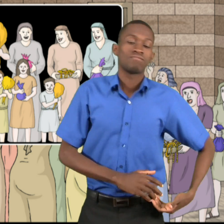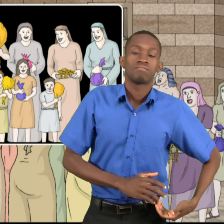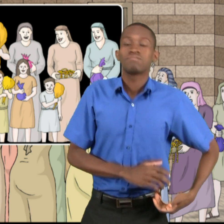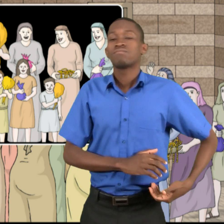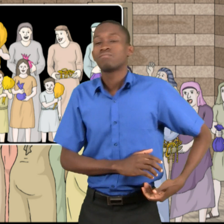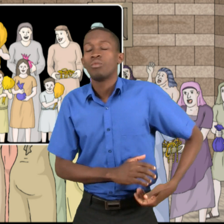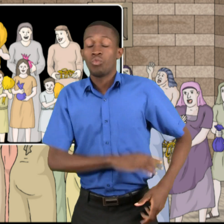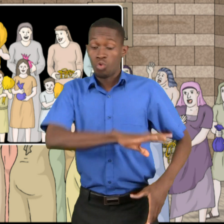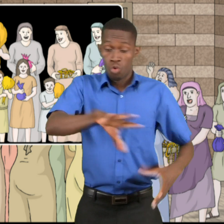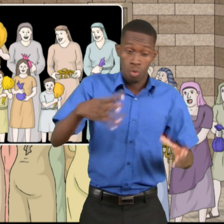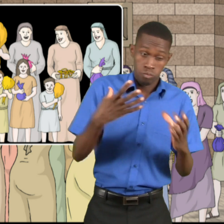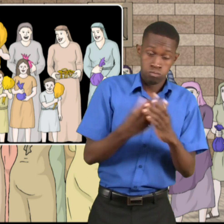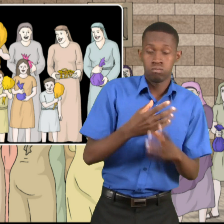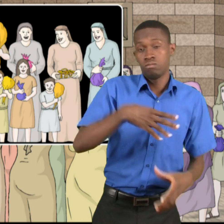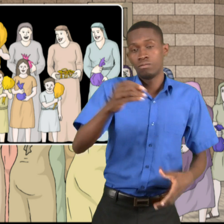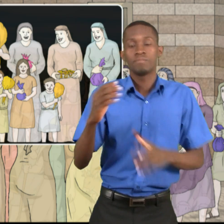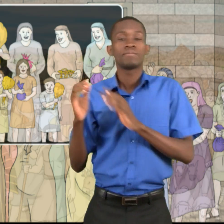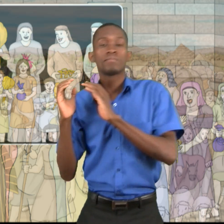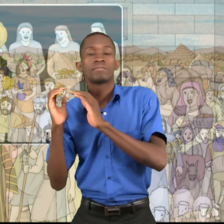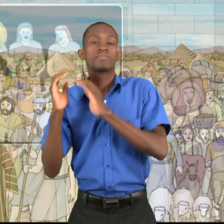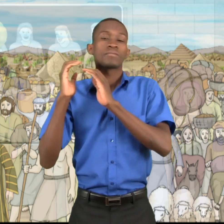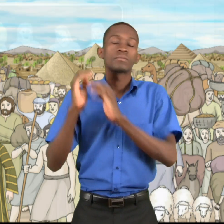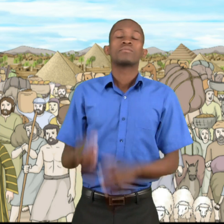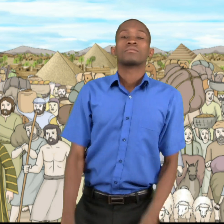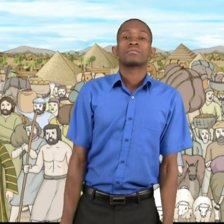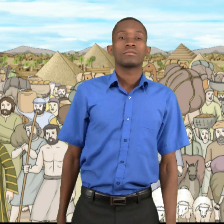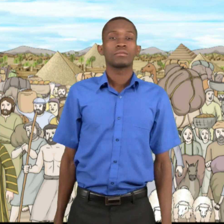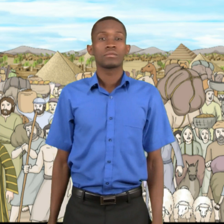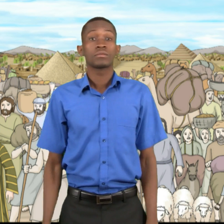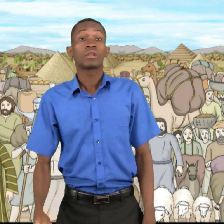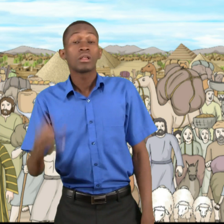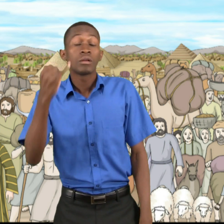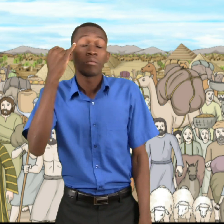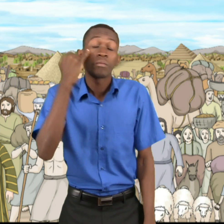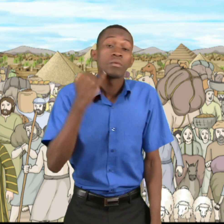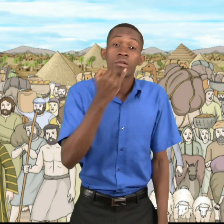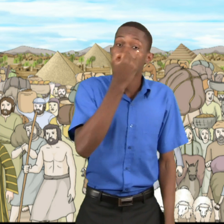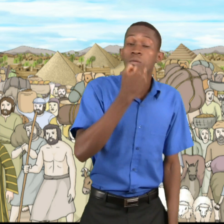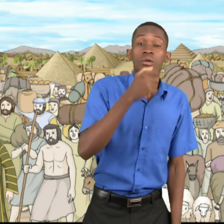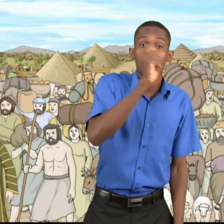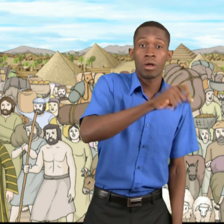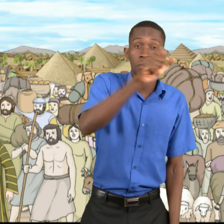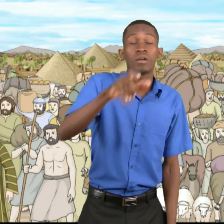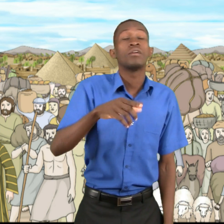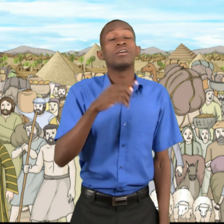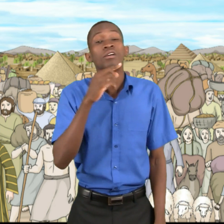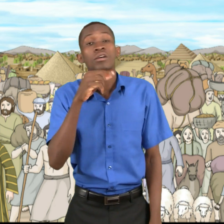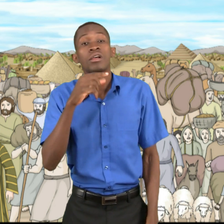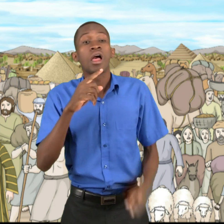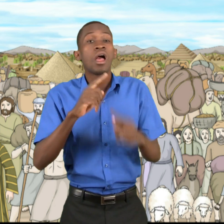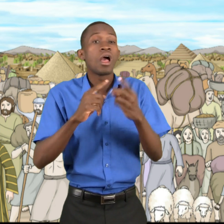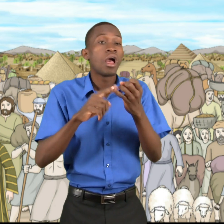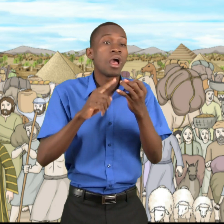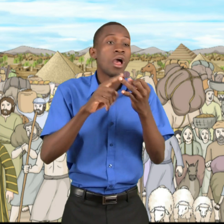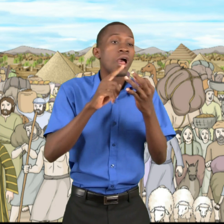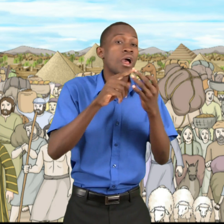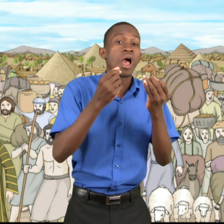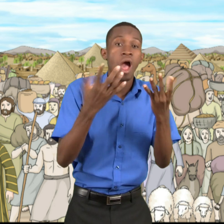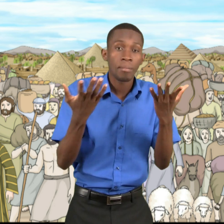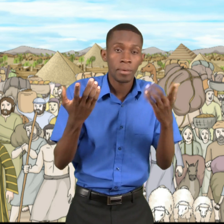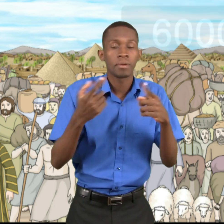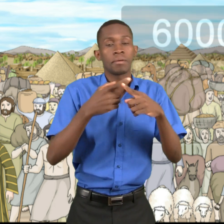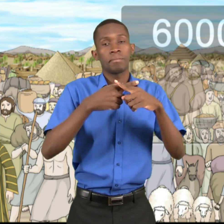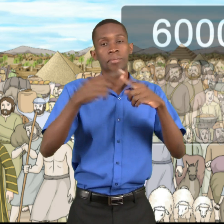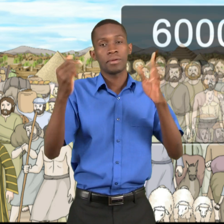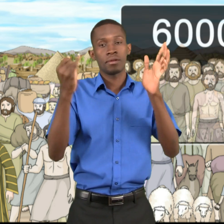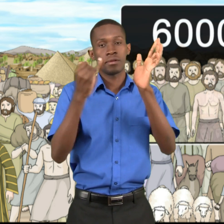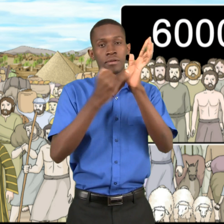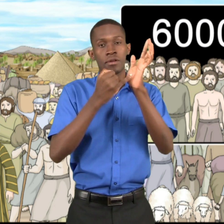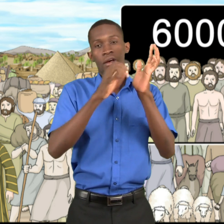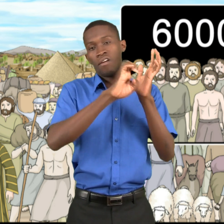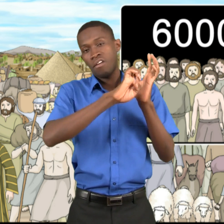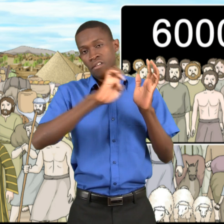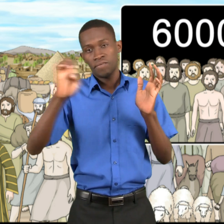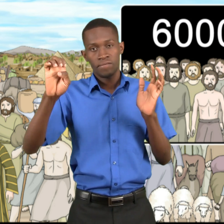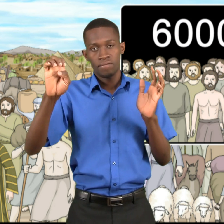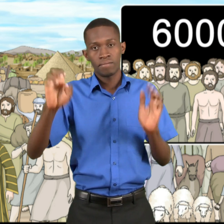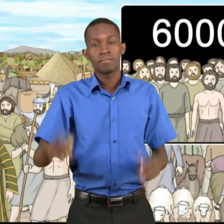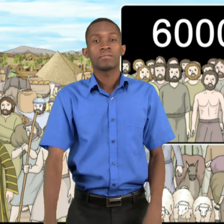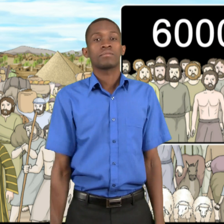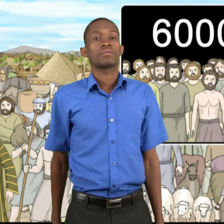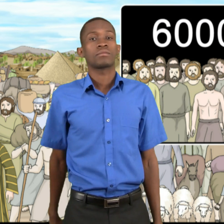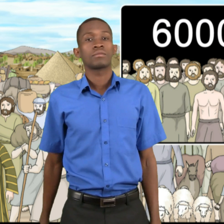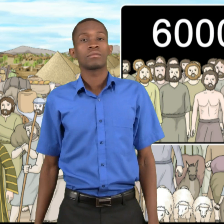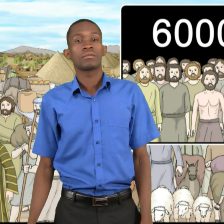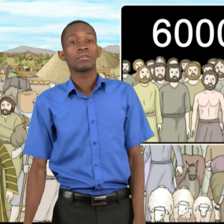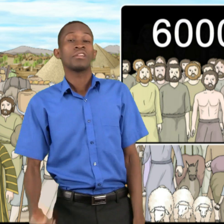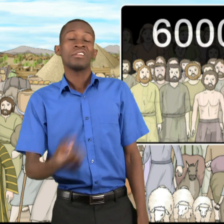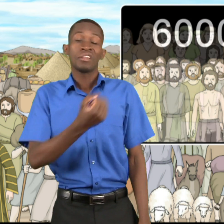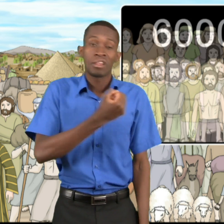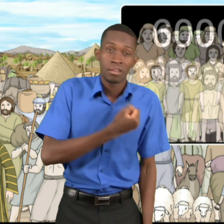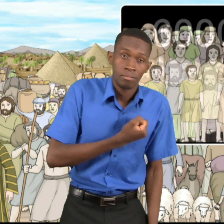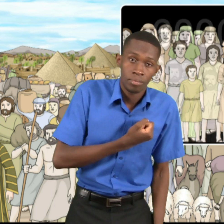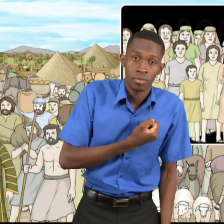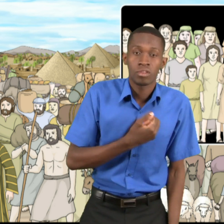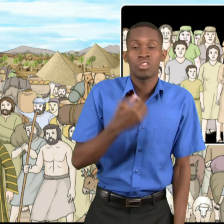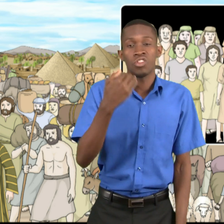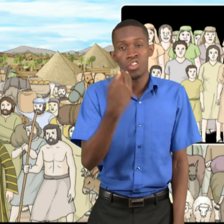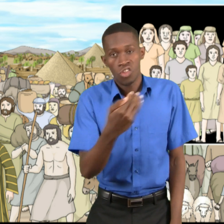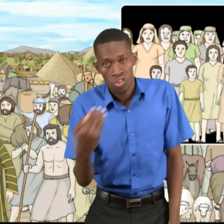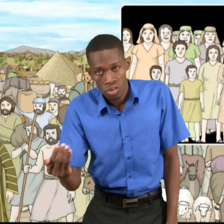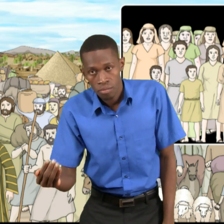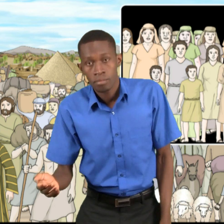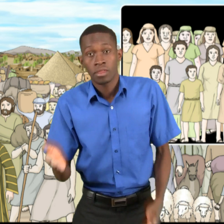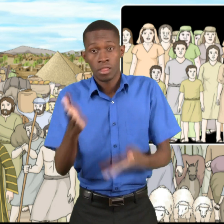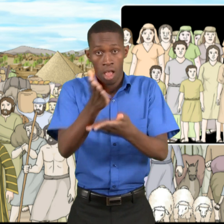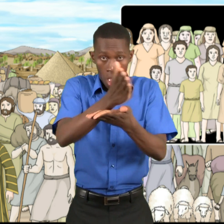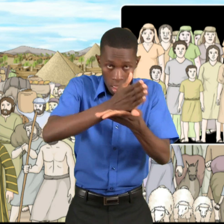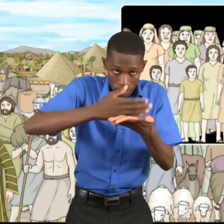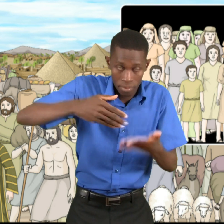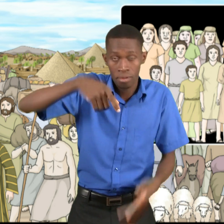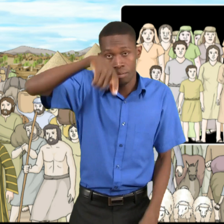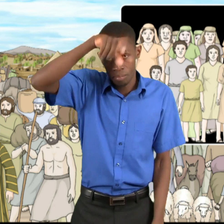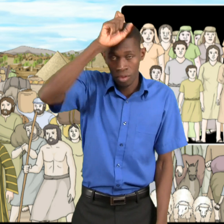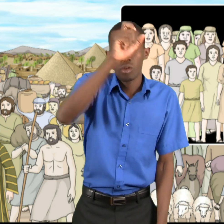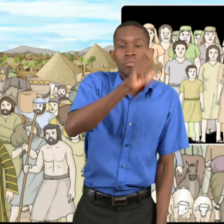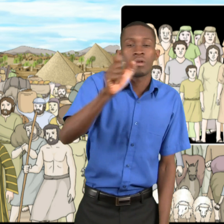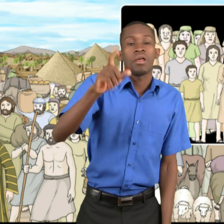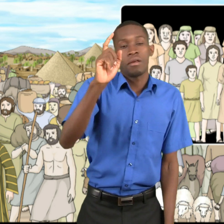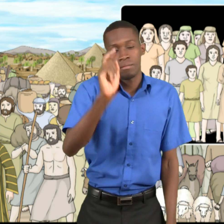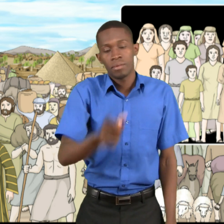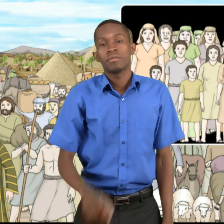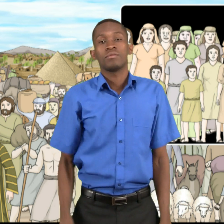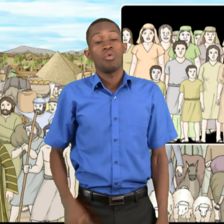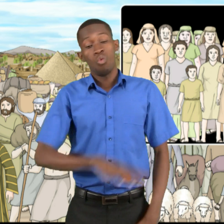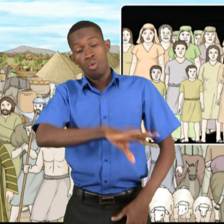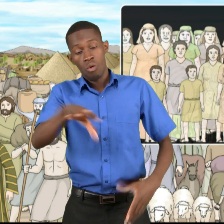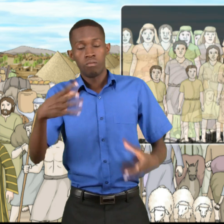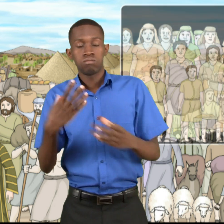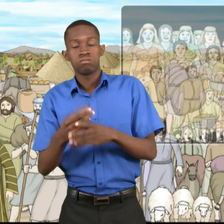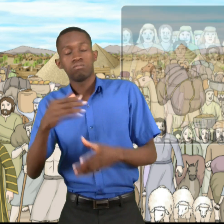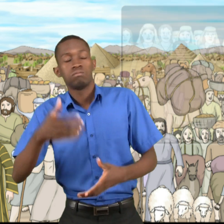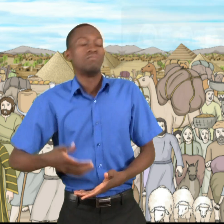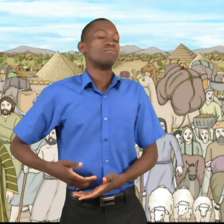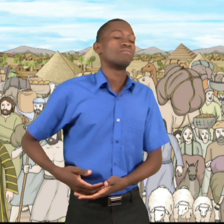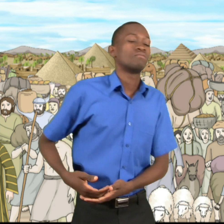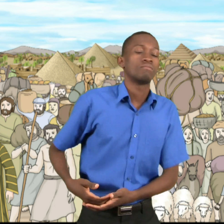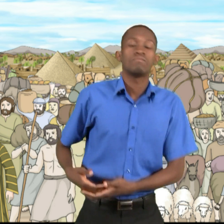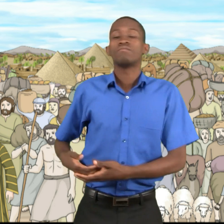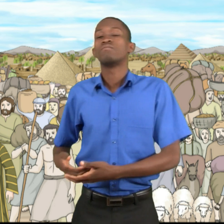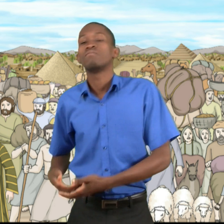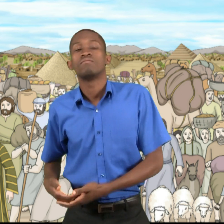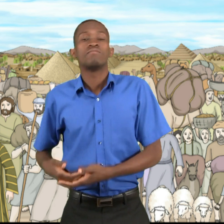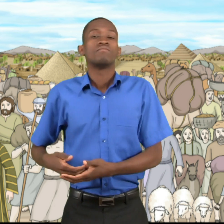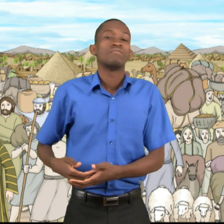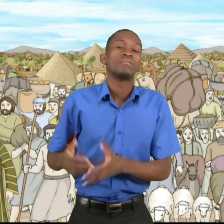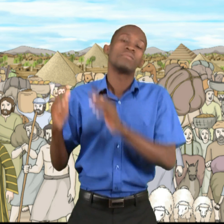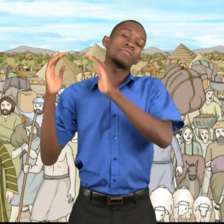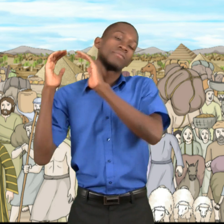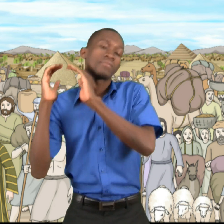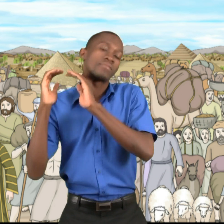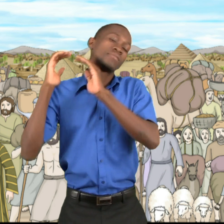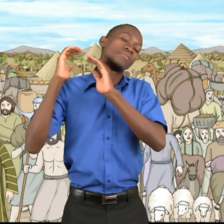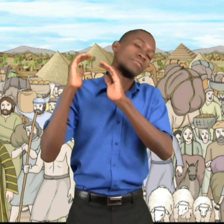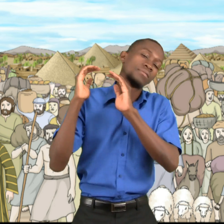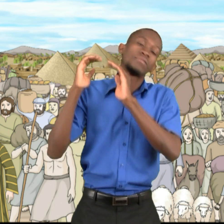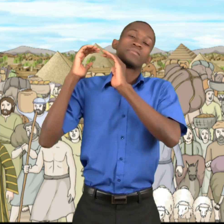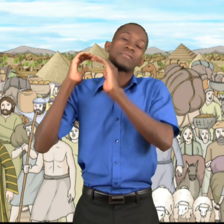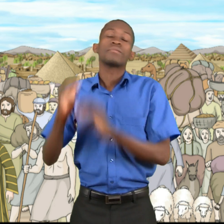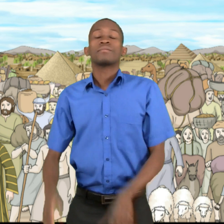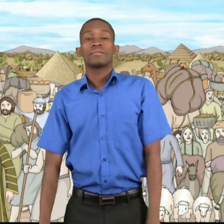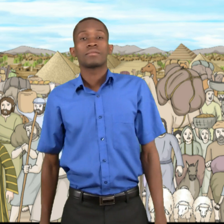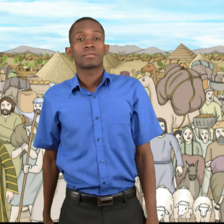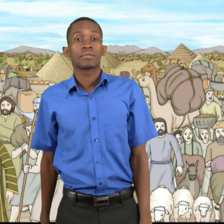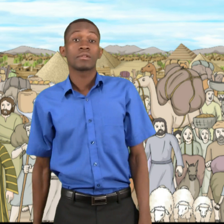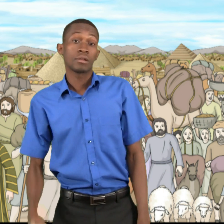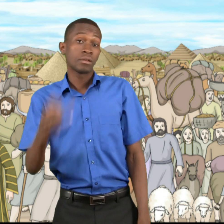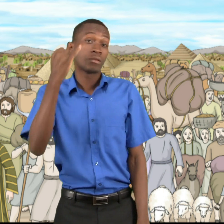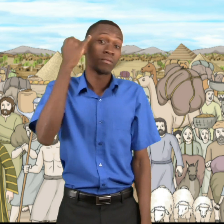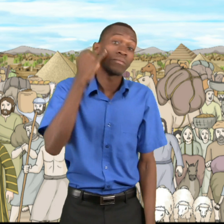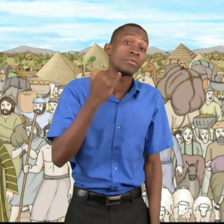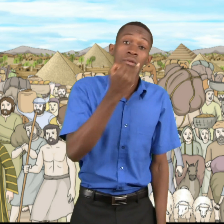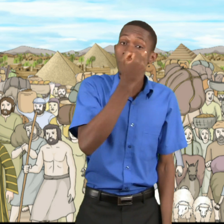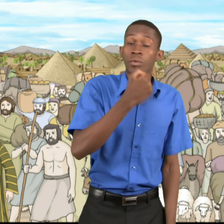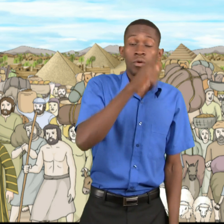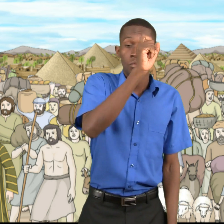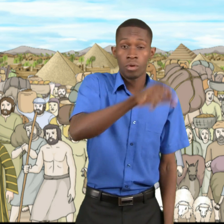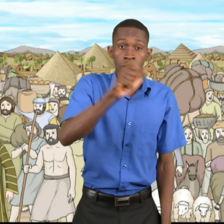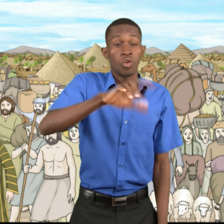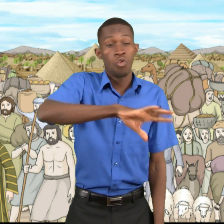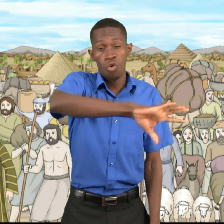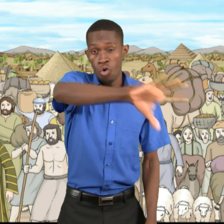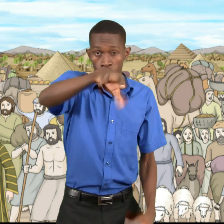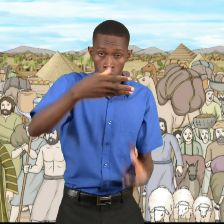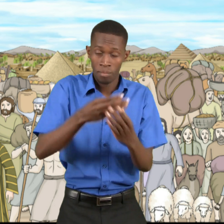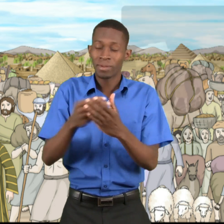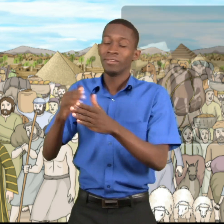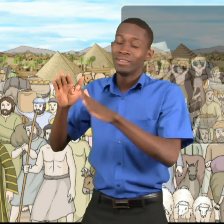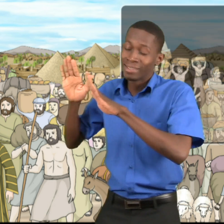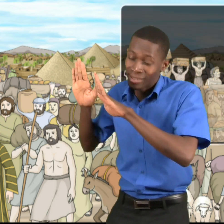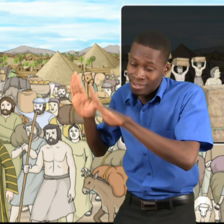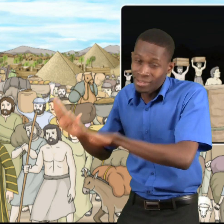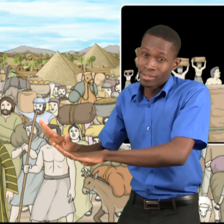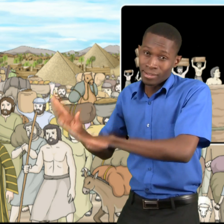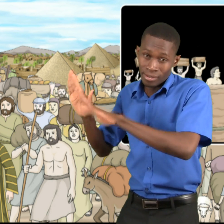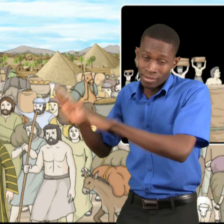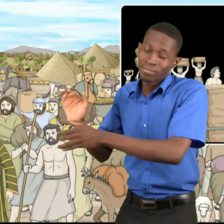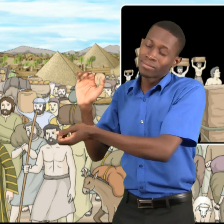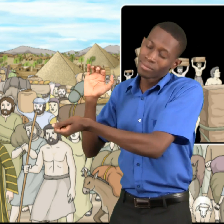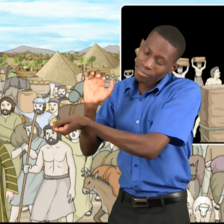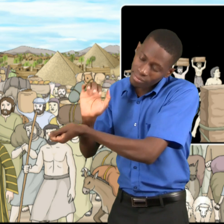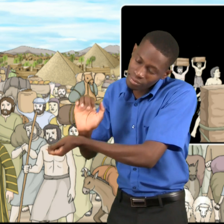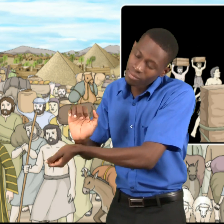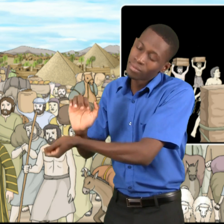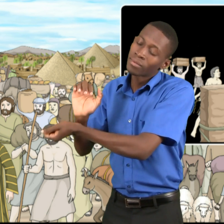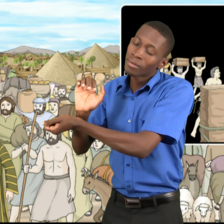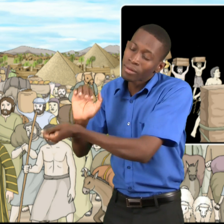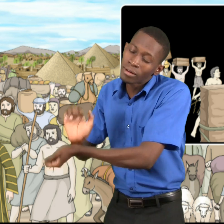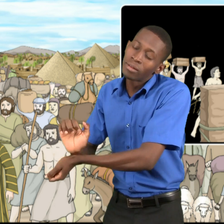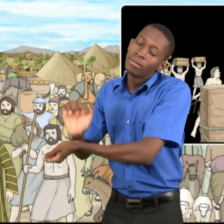The Israelites journeyed from Rameses to Succoth with about 600,000 men on foot, besides women and children. And a mixed multitude also went up with them, along with great droves of livestock, both flocks and herds. Since their dough had no leaven, the people baked what they had brought out of Egypt into unleavened loaves. For when they had been driven out of Egypt, they could not delay and had not prepared any provisions for themselves.